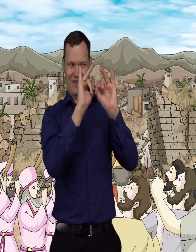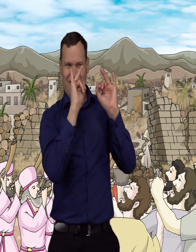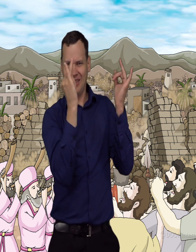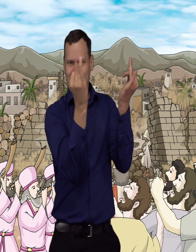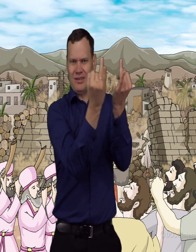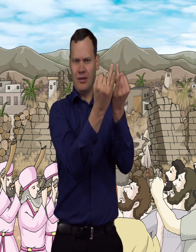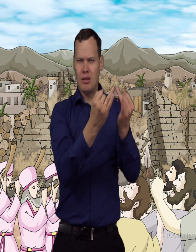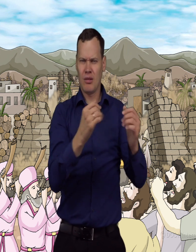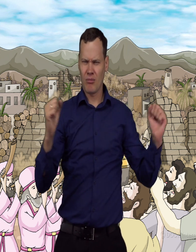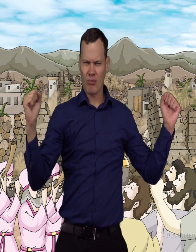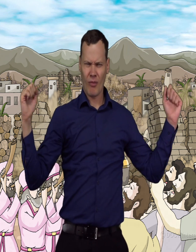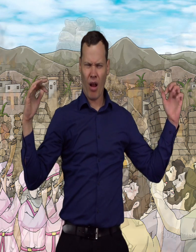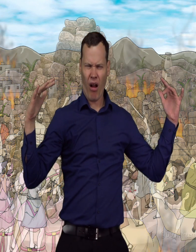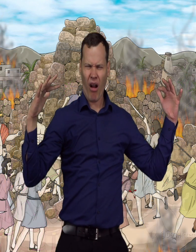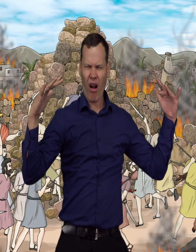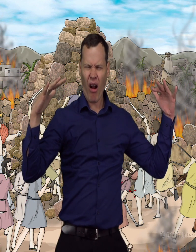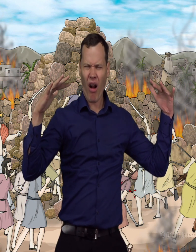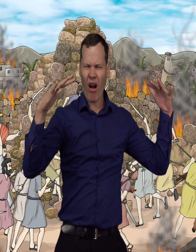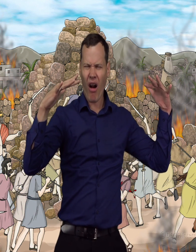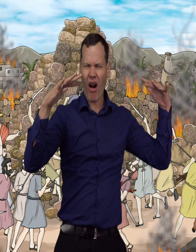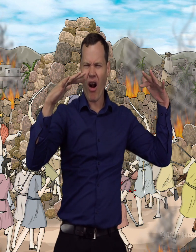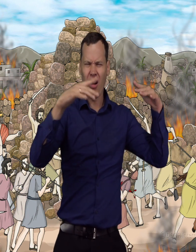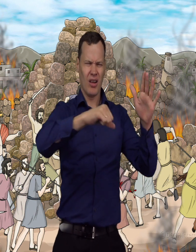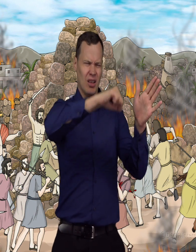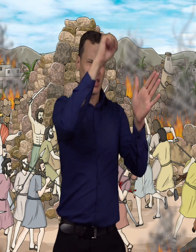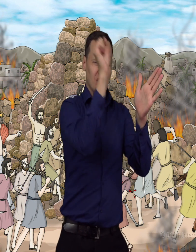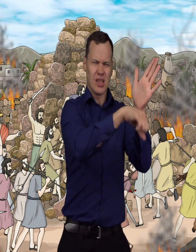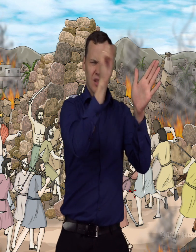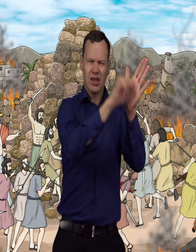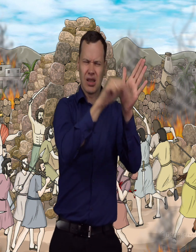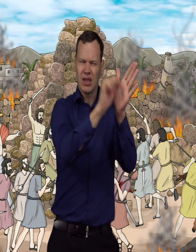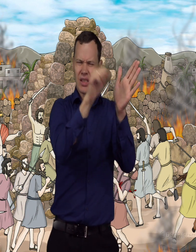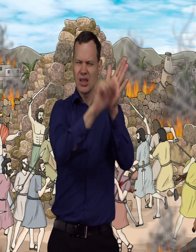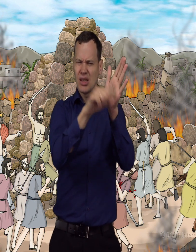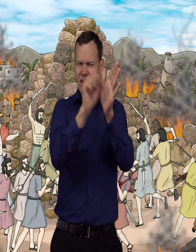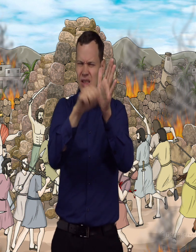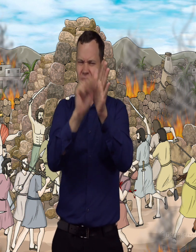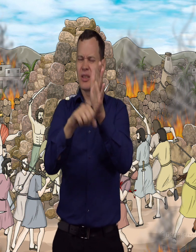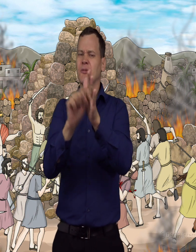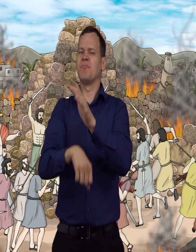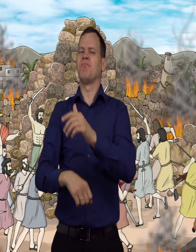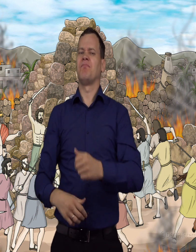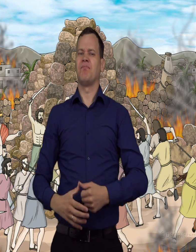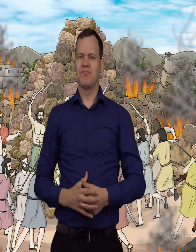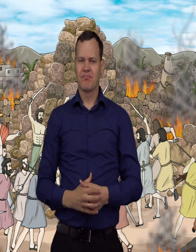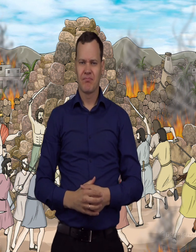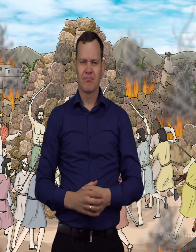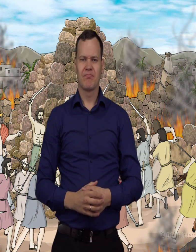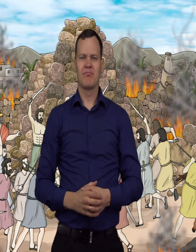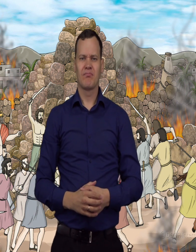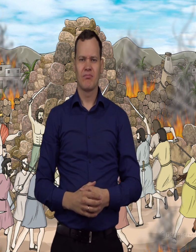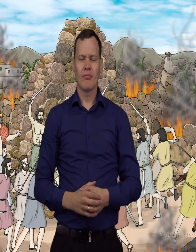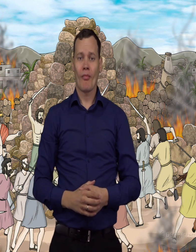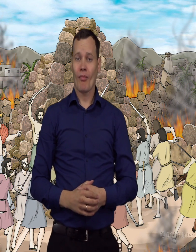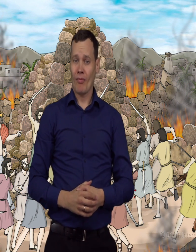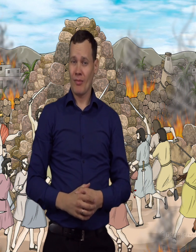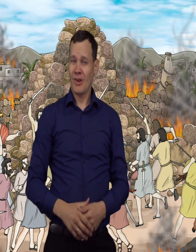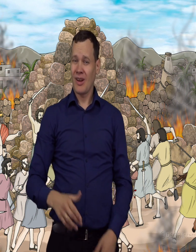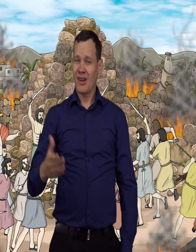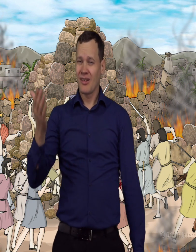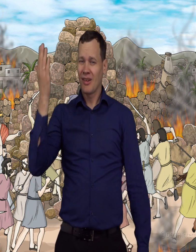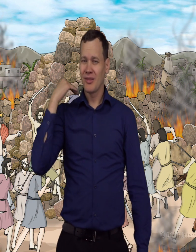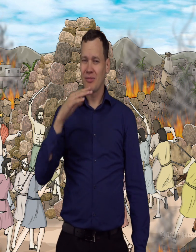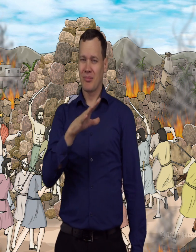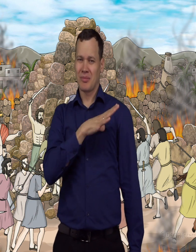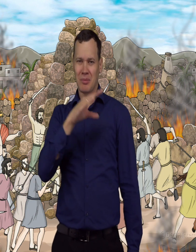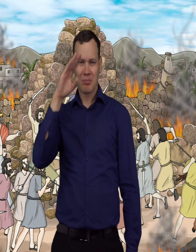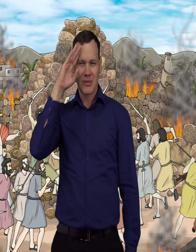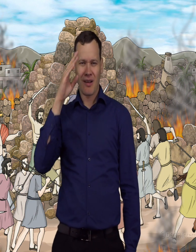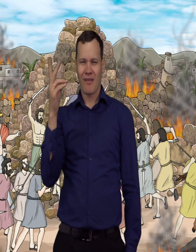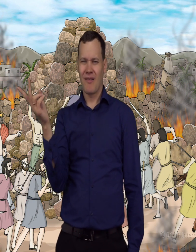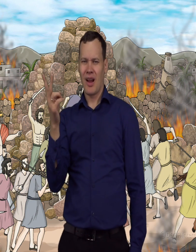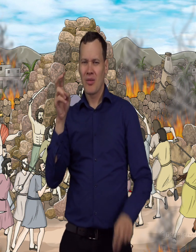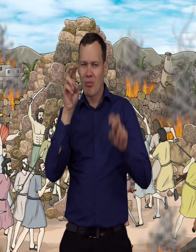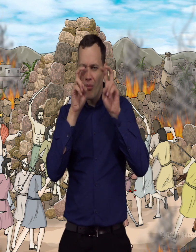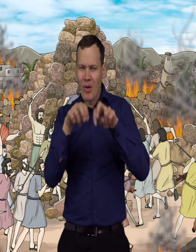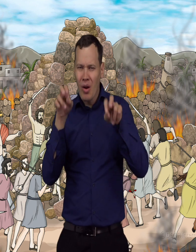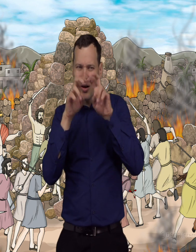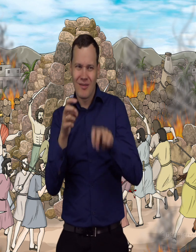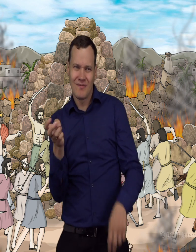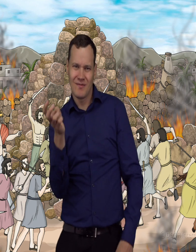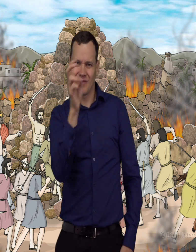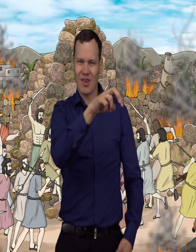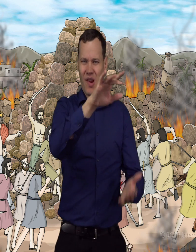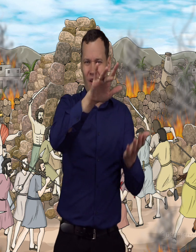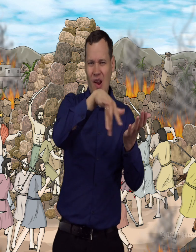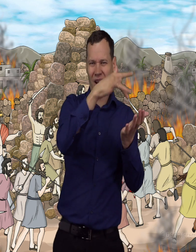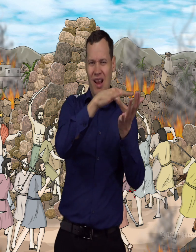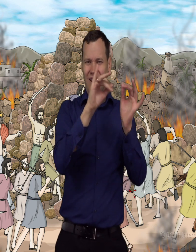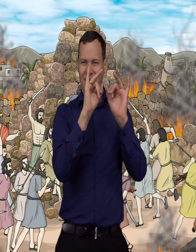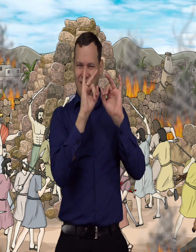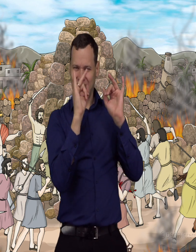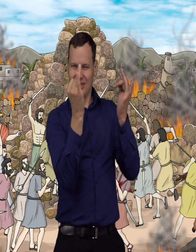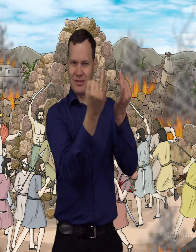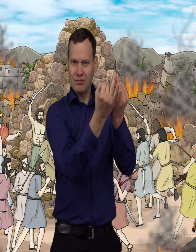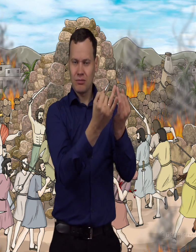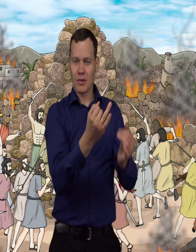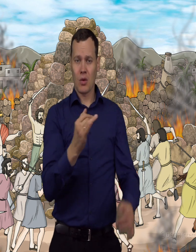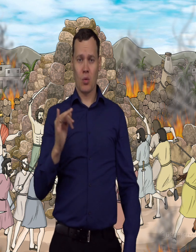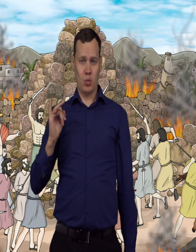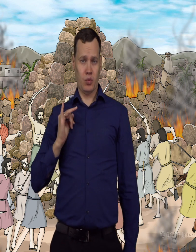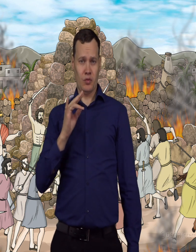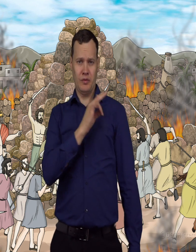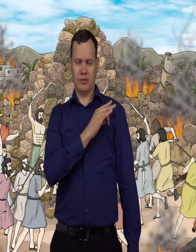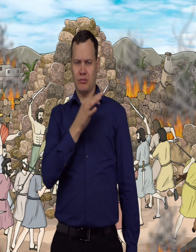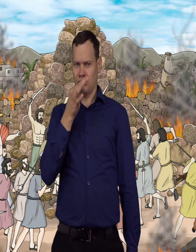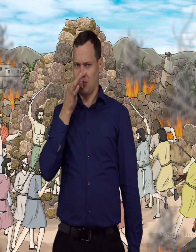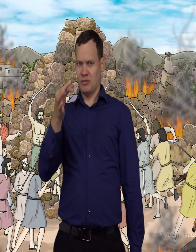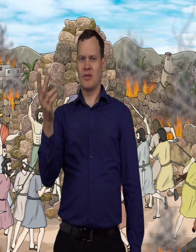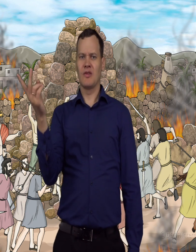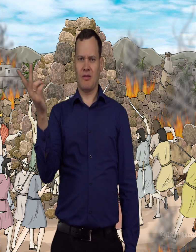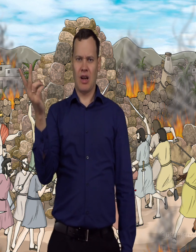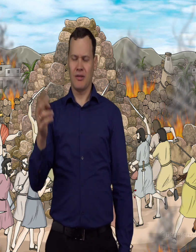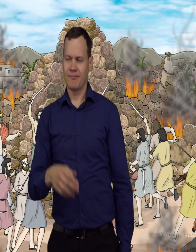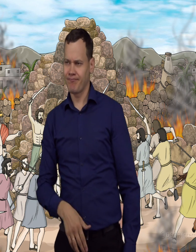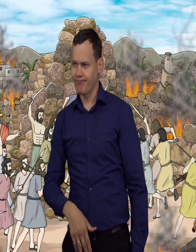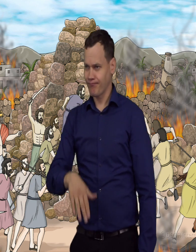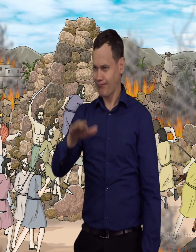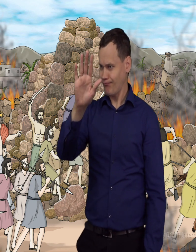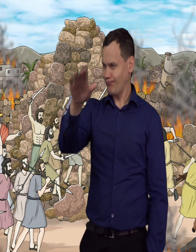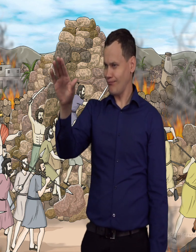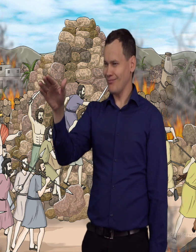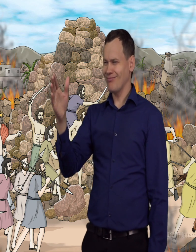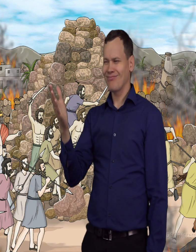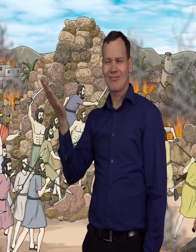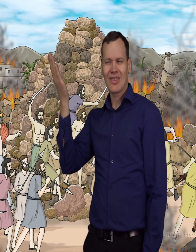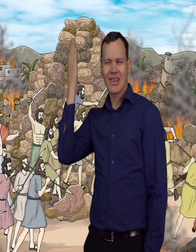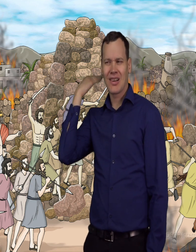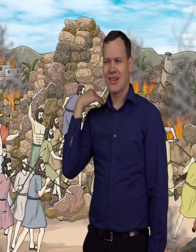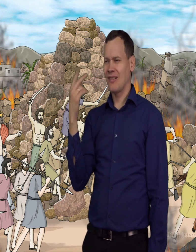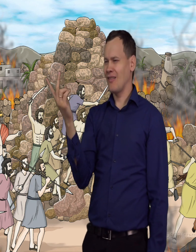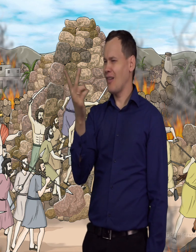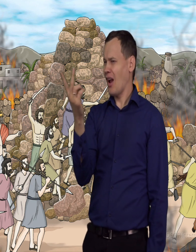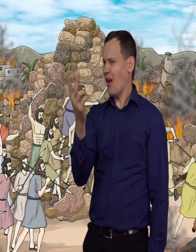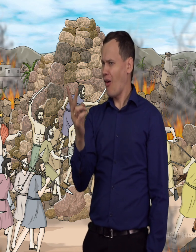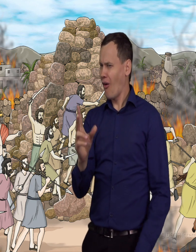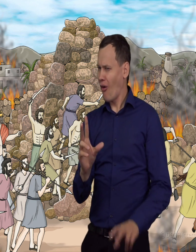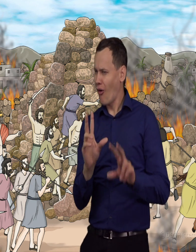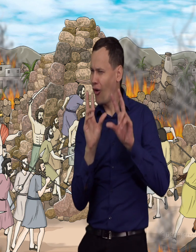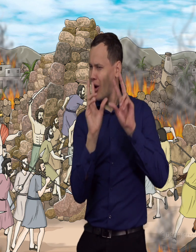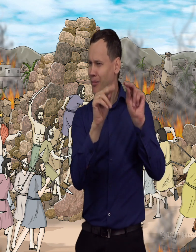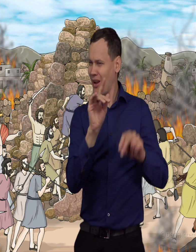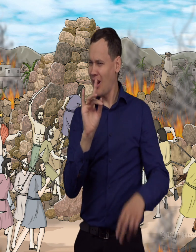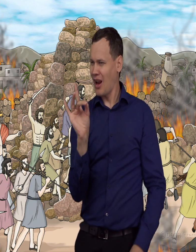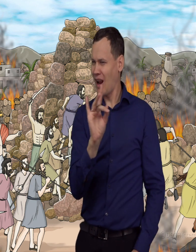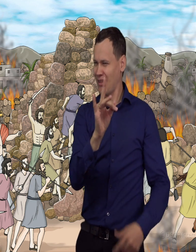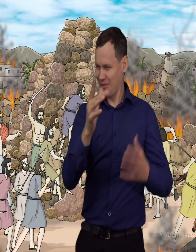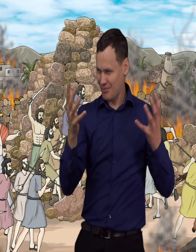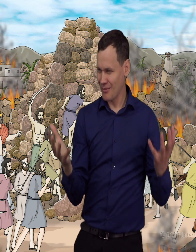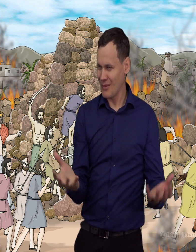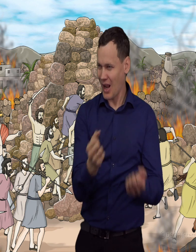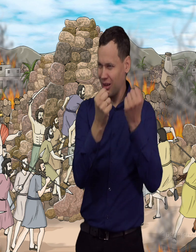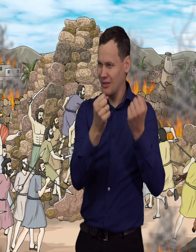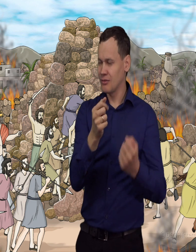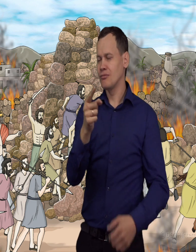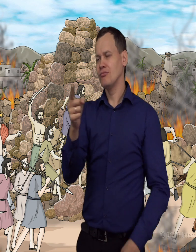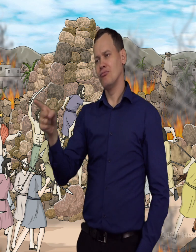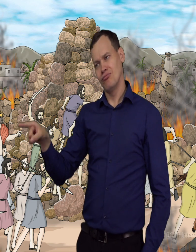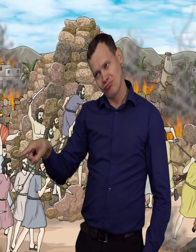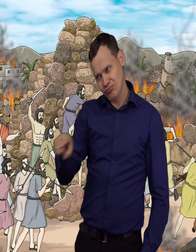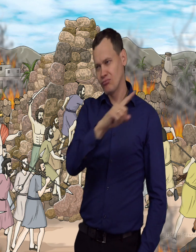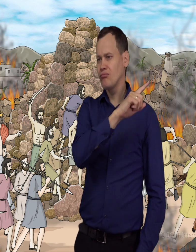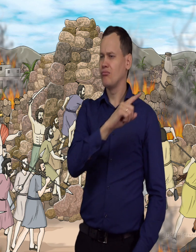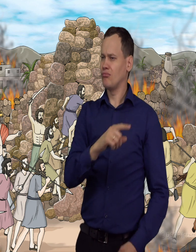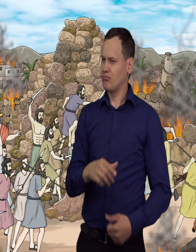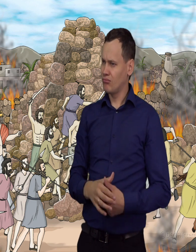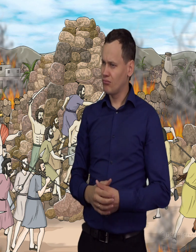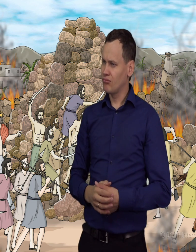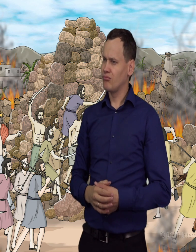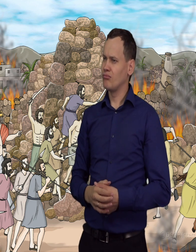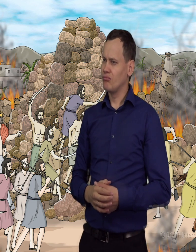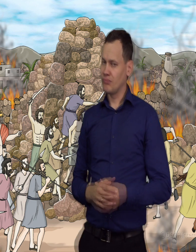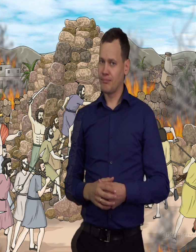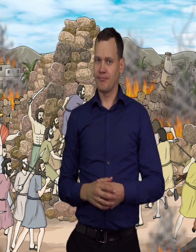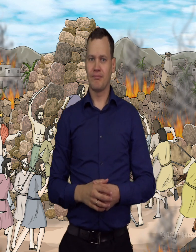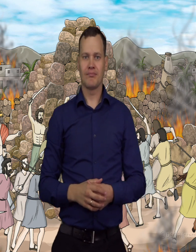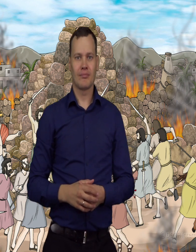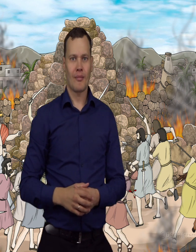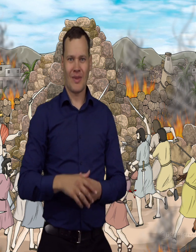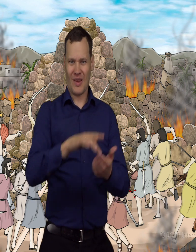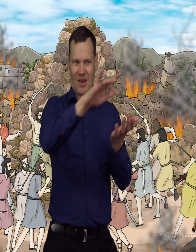Then all the people charged straight into the city and captured it. At the edge of the sword they devoted to destruction everything in the city—man and woman, young and old, oxen, sheep, and donkeys.